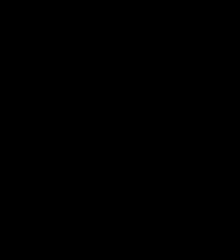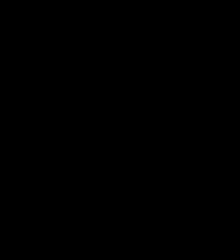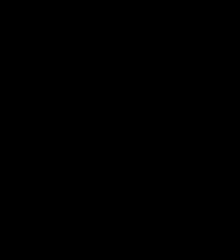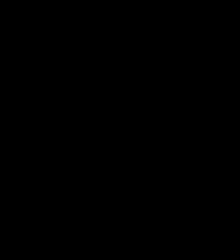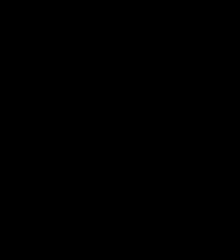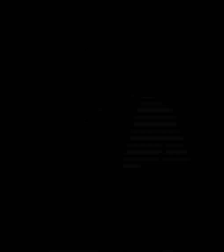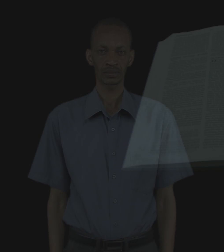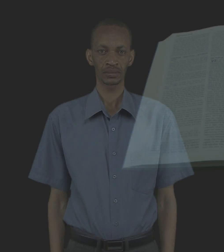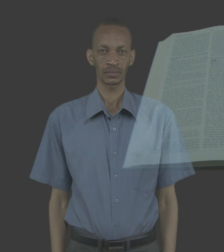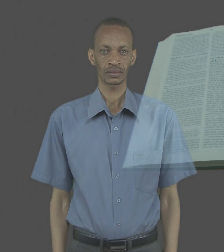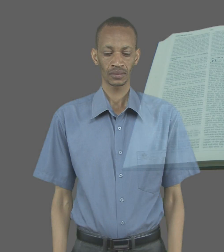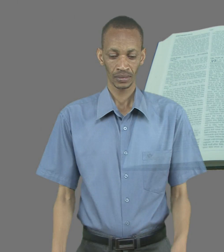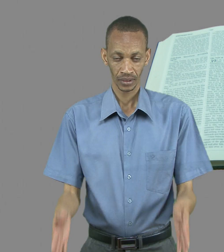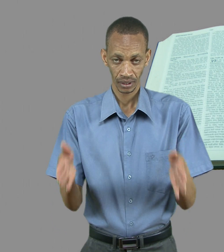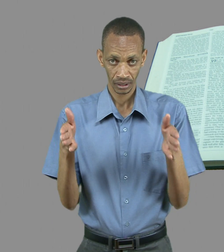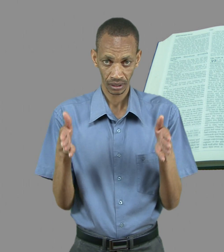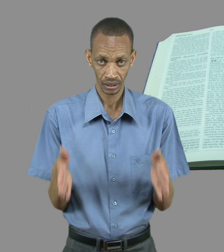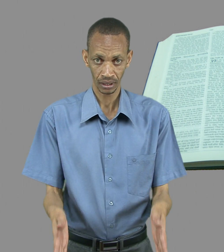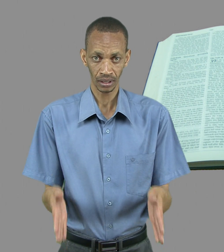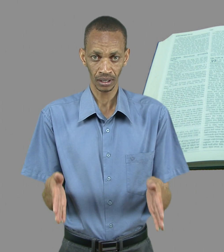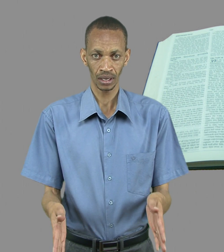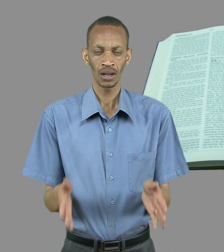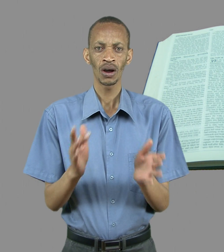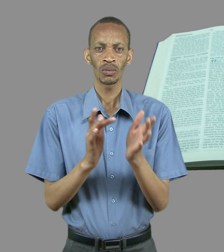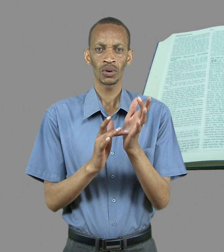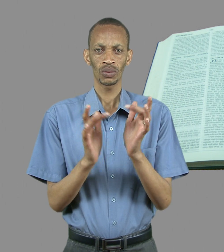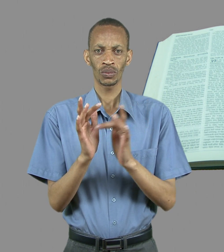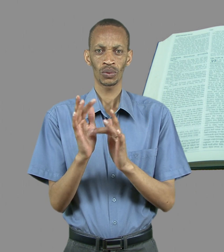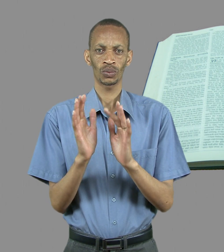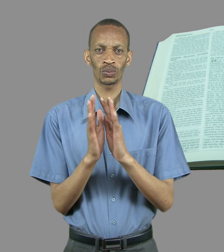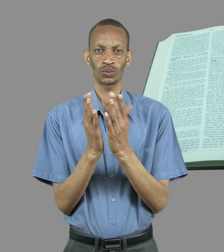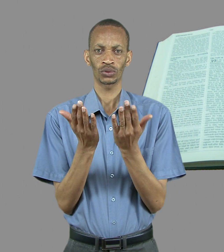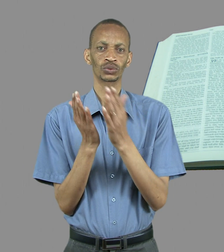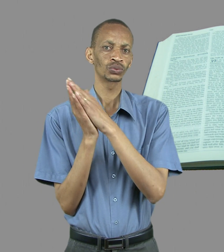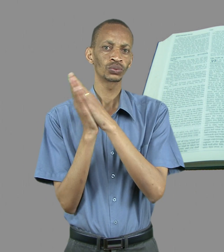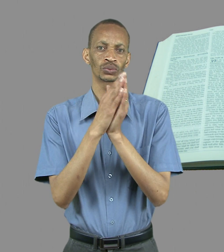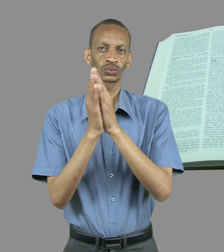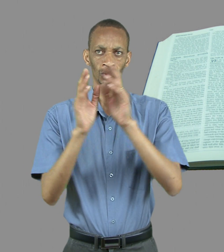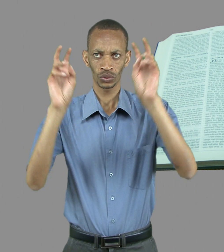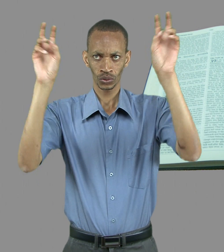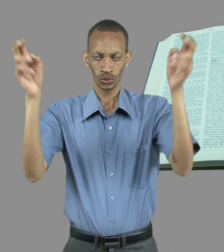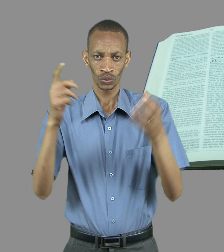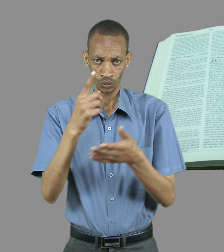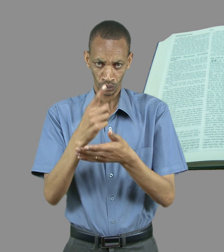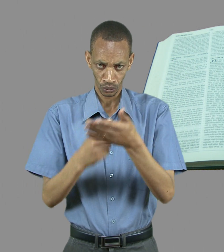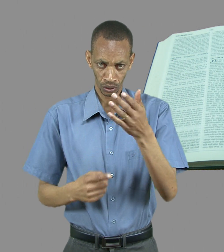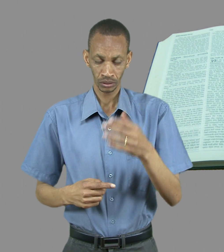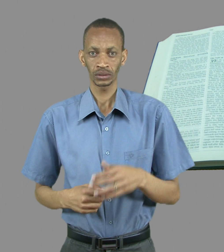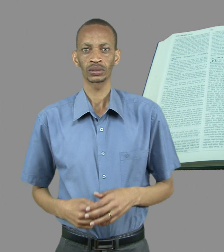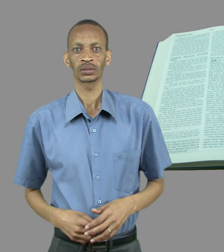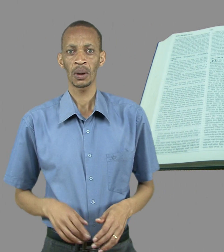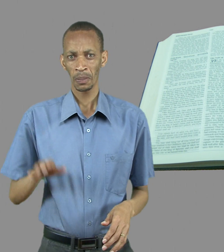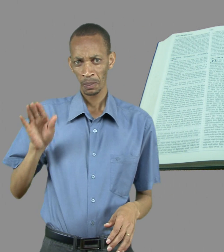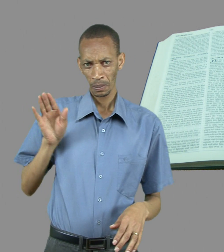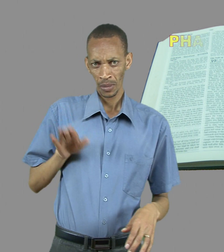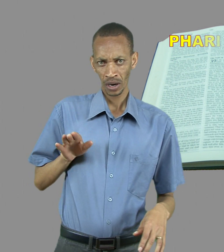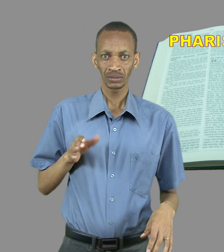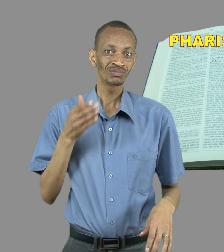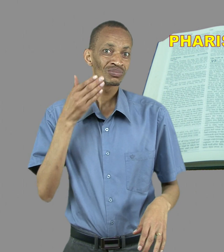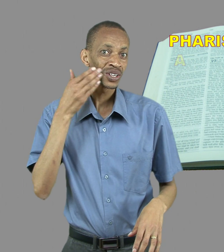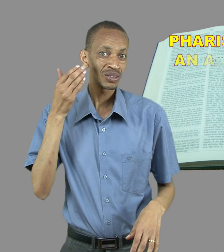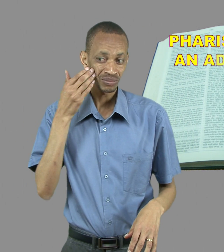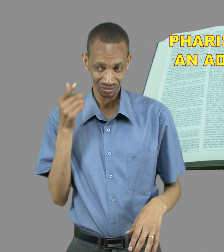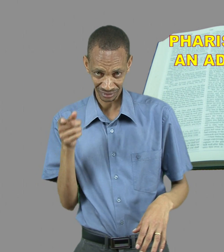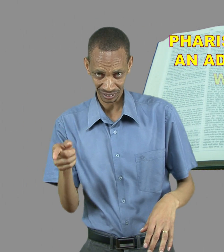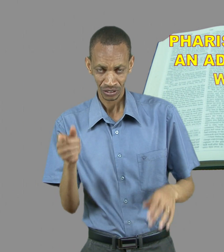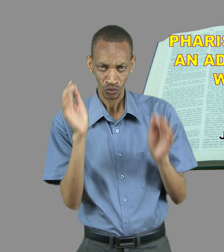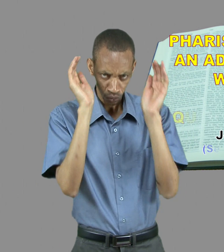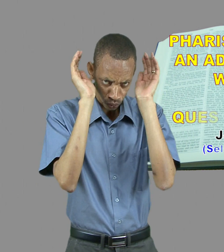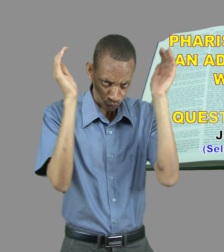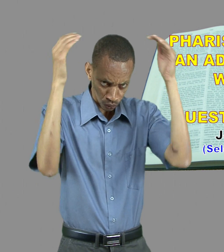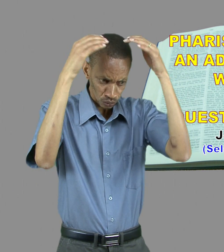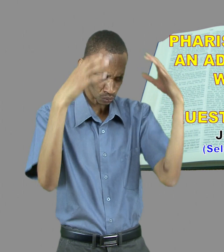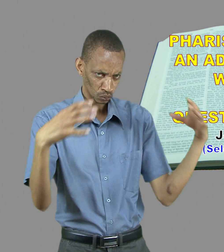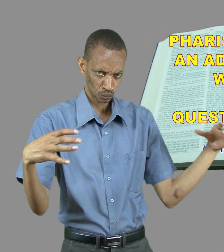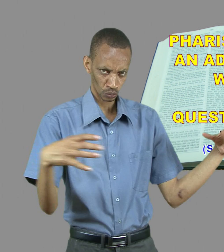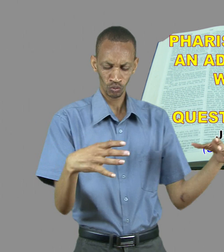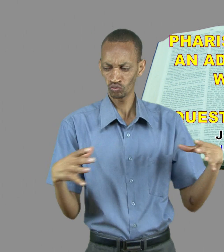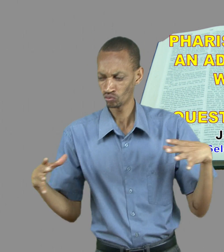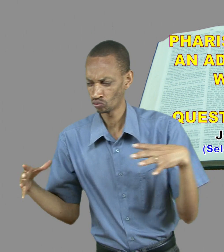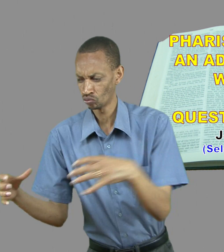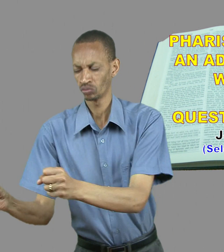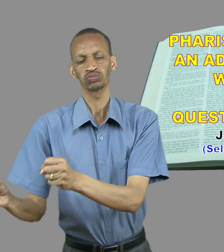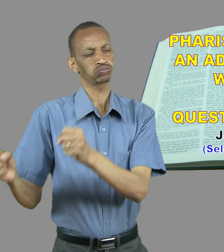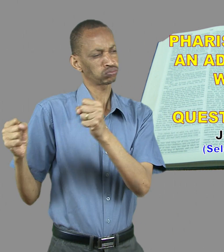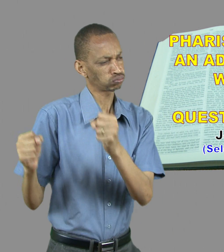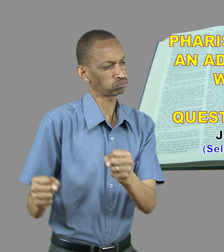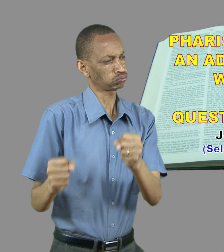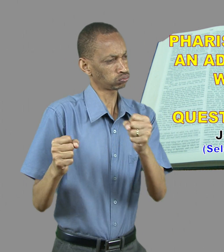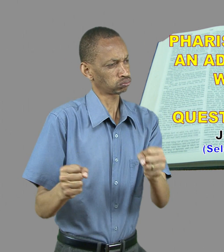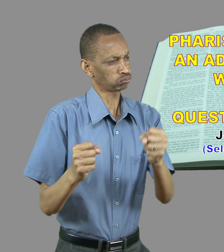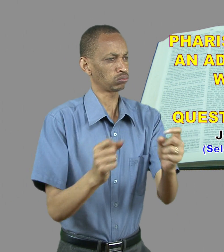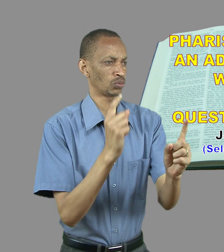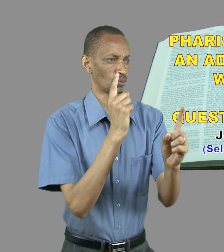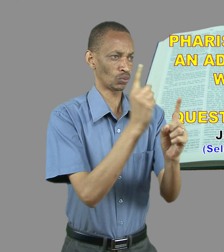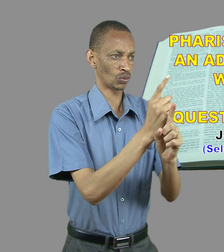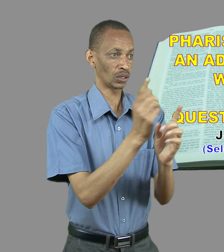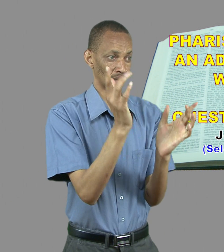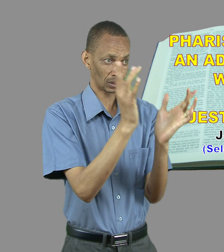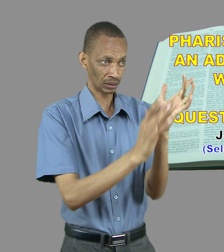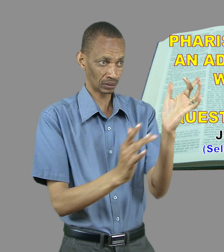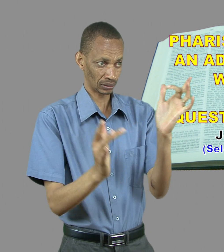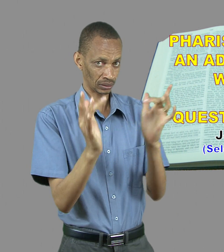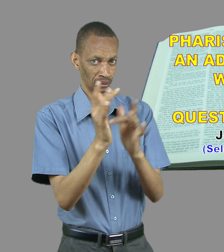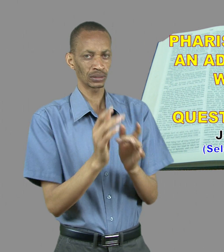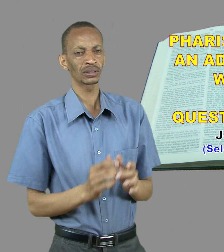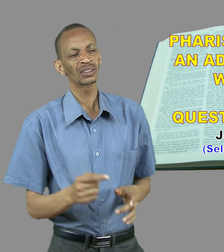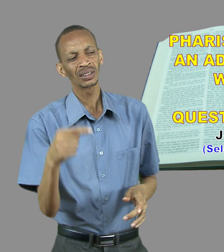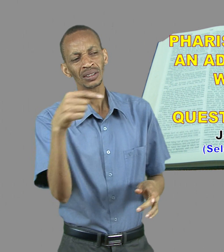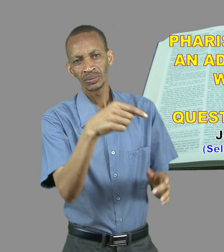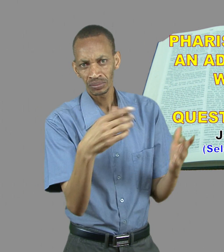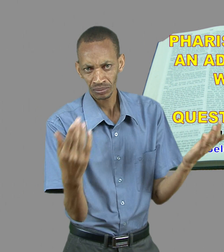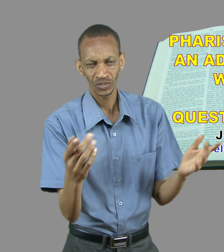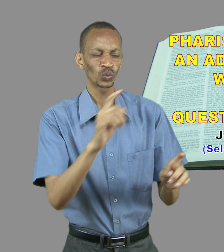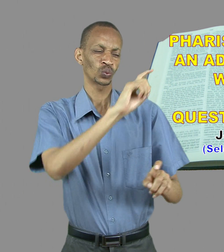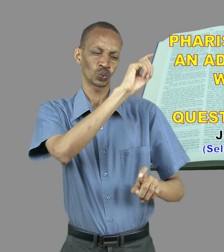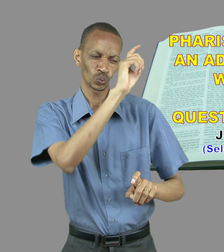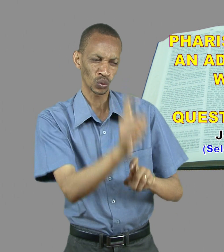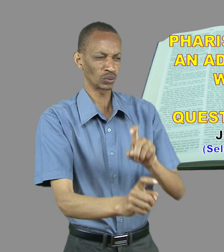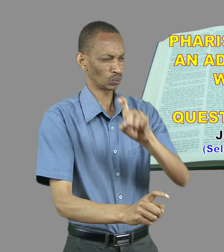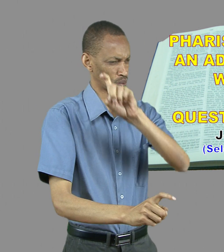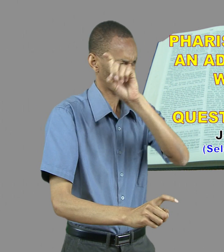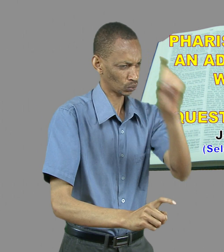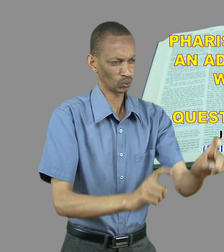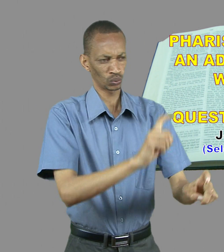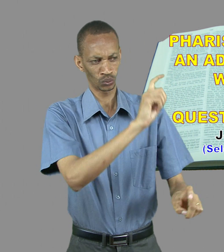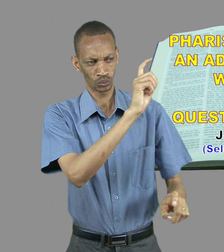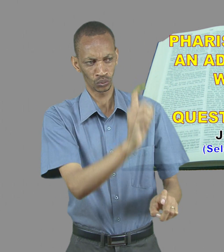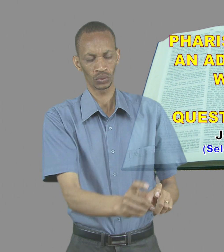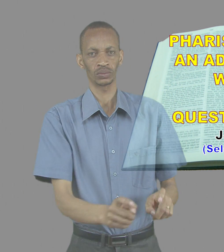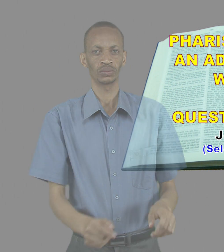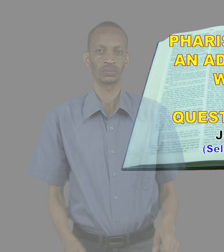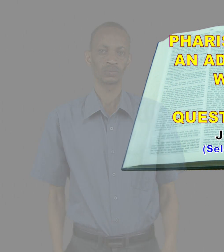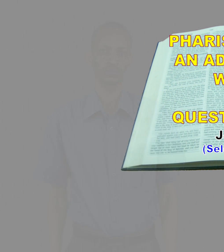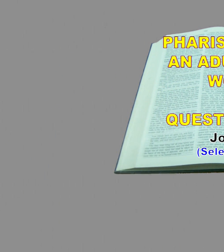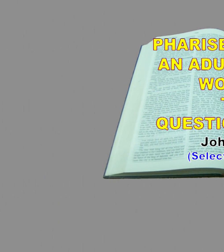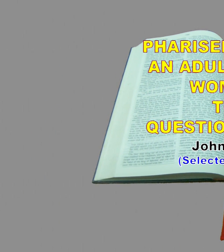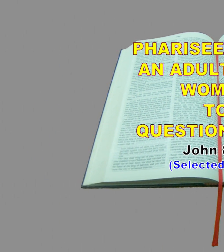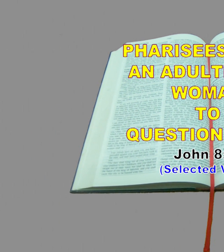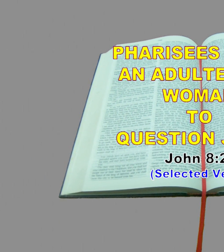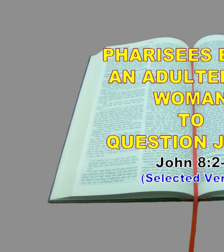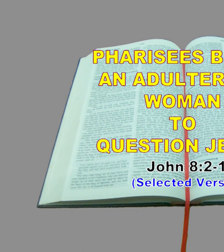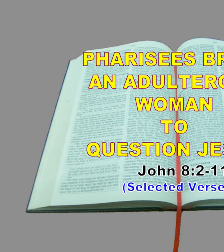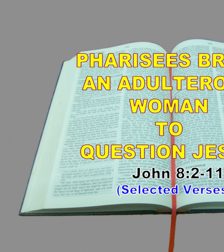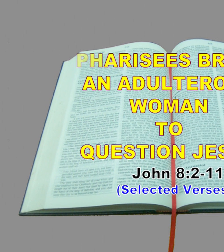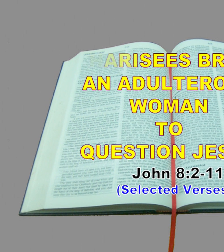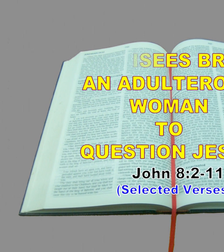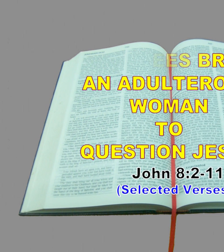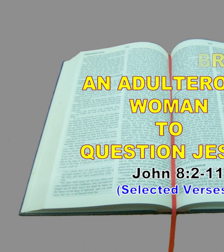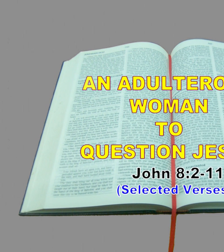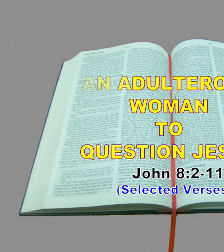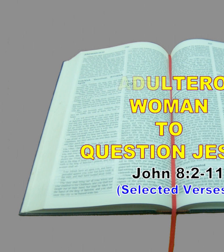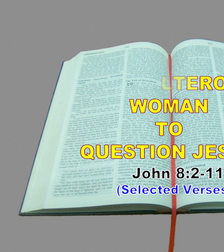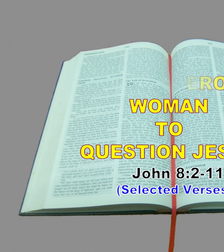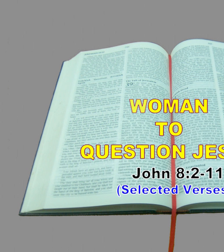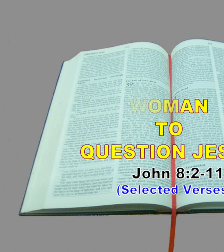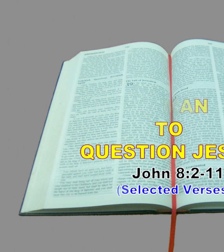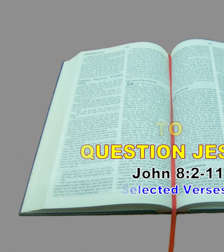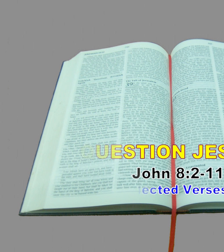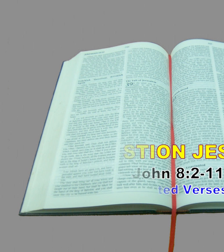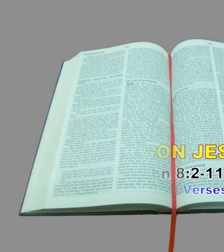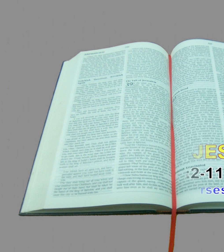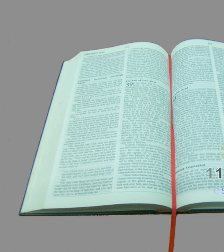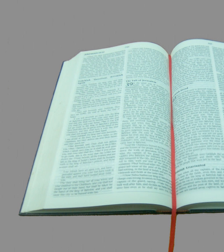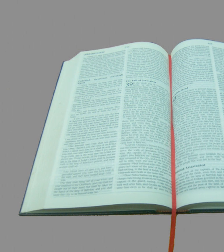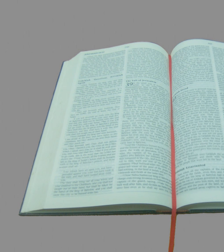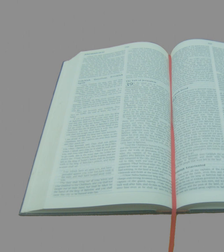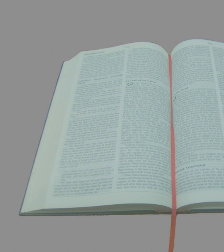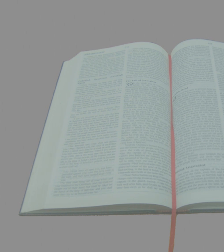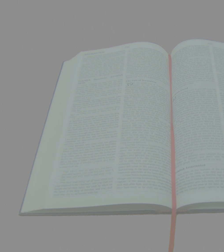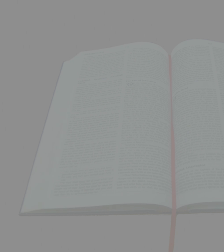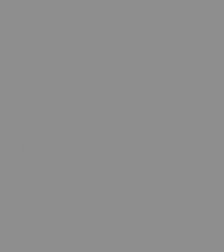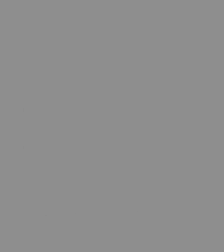Pharisees bring an adulterous woman to question Jesus